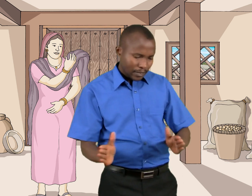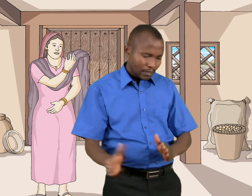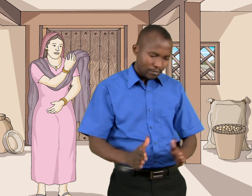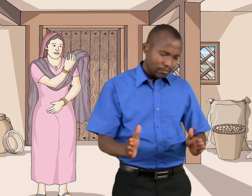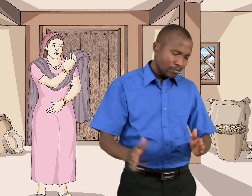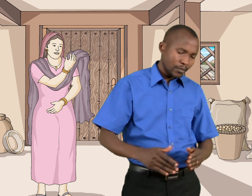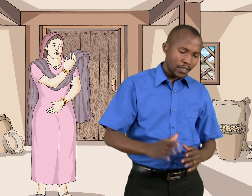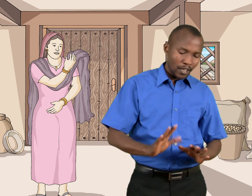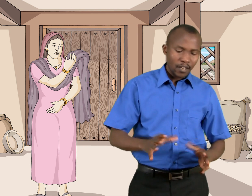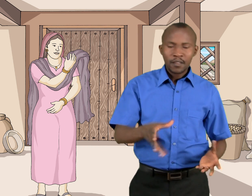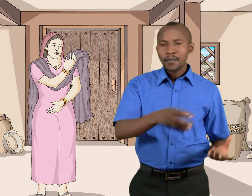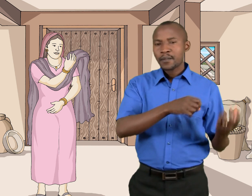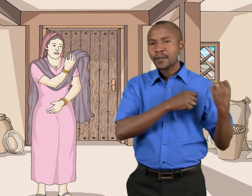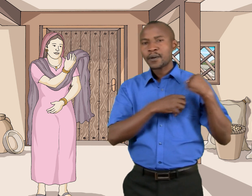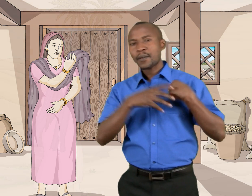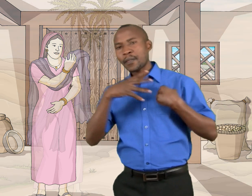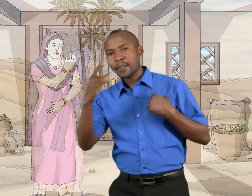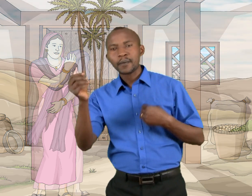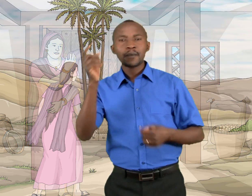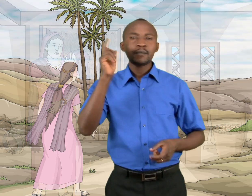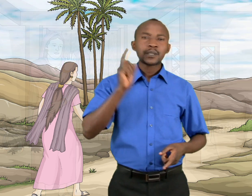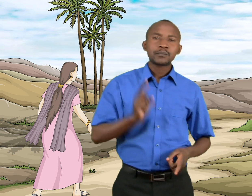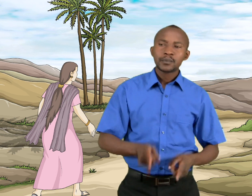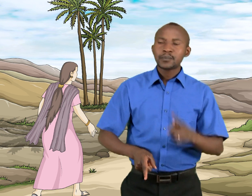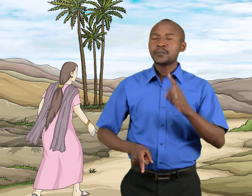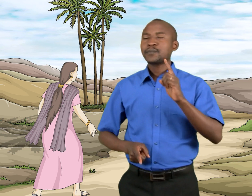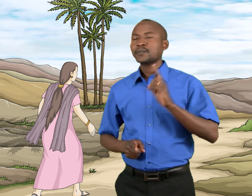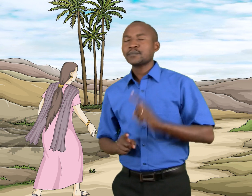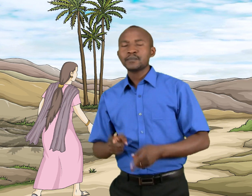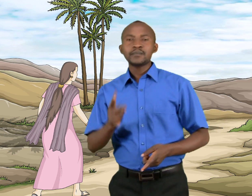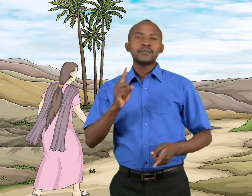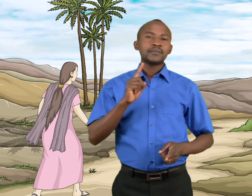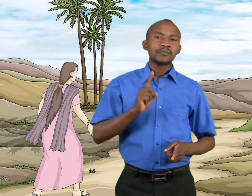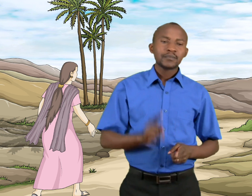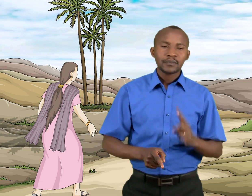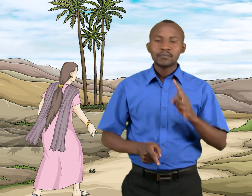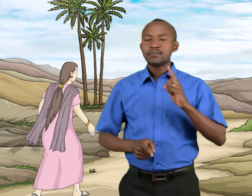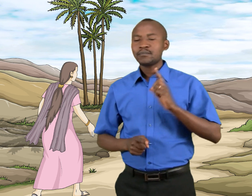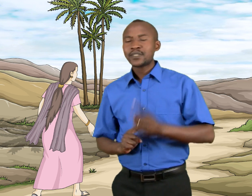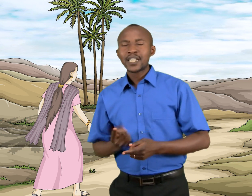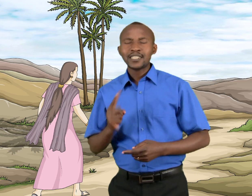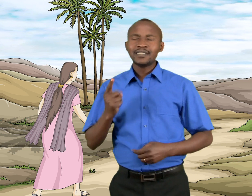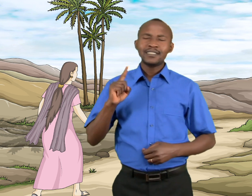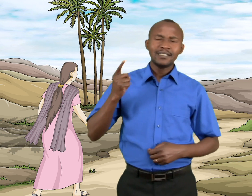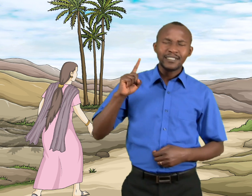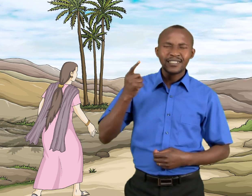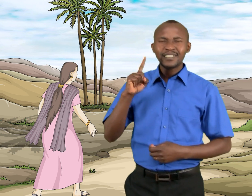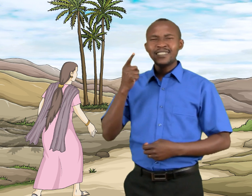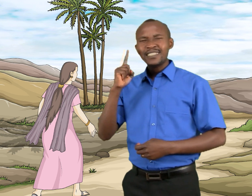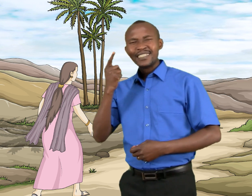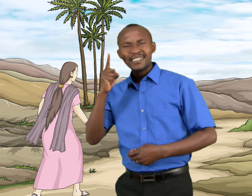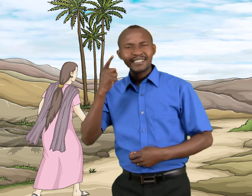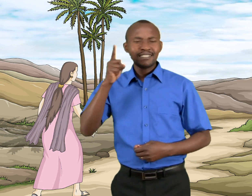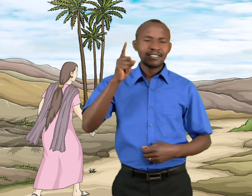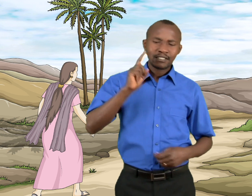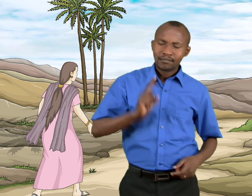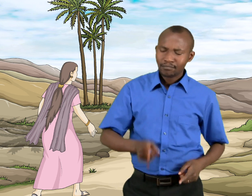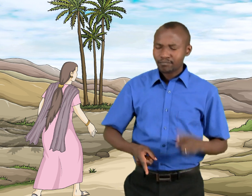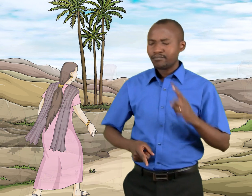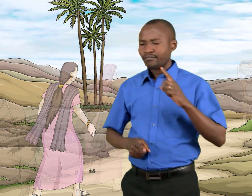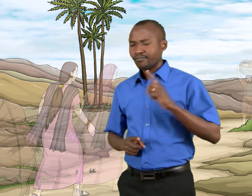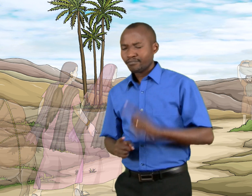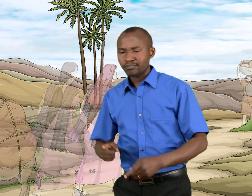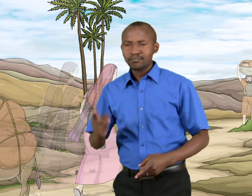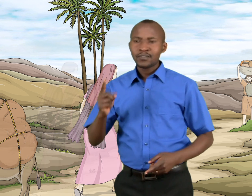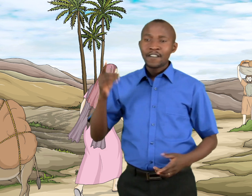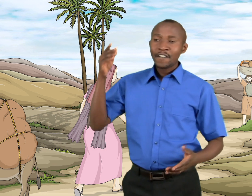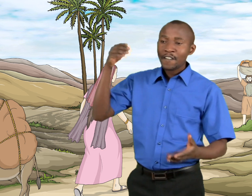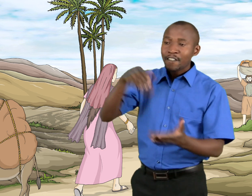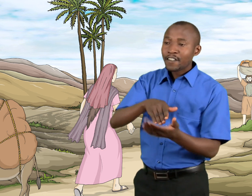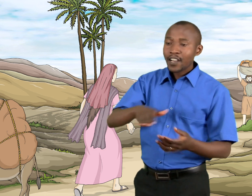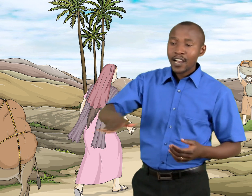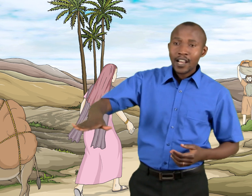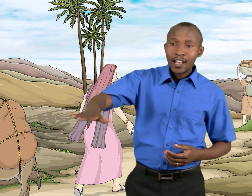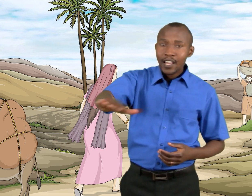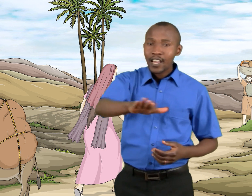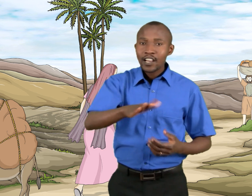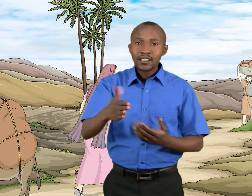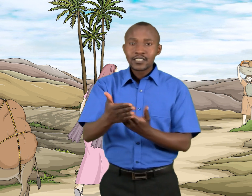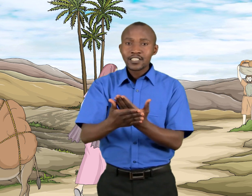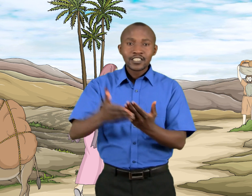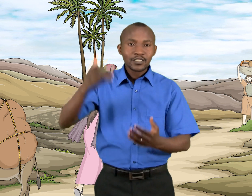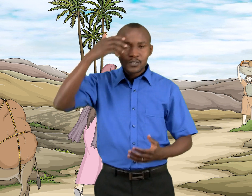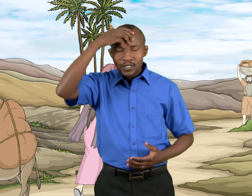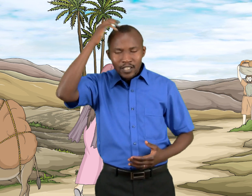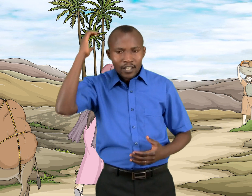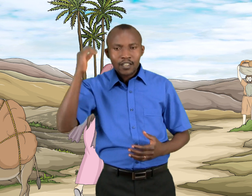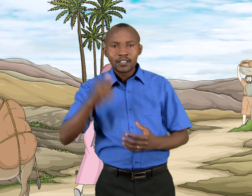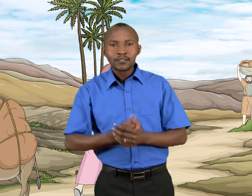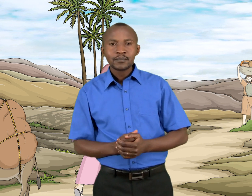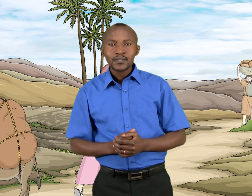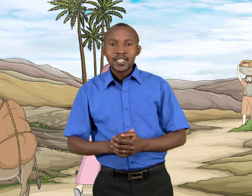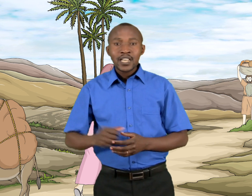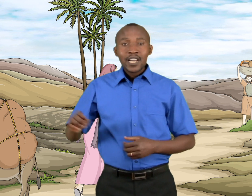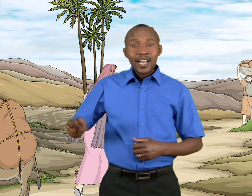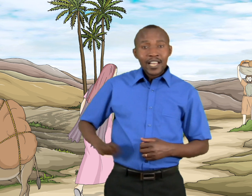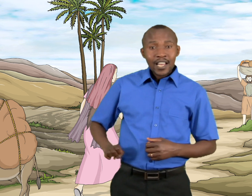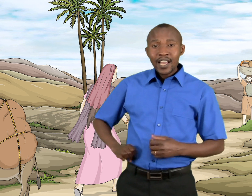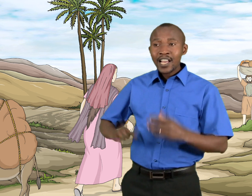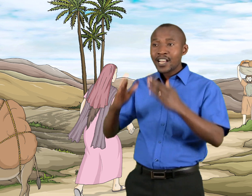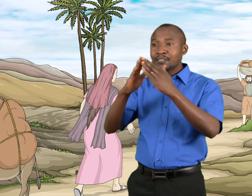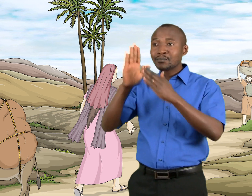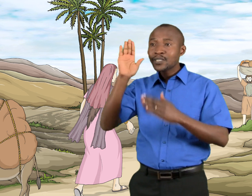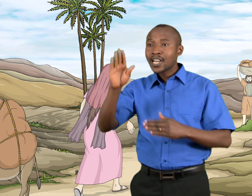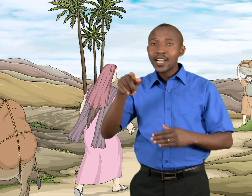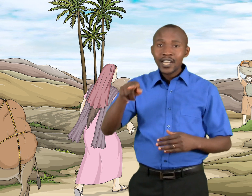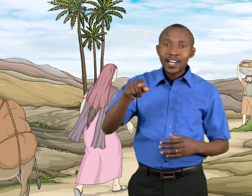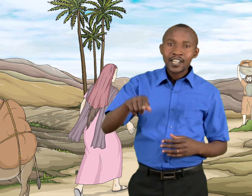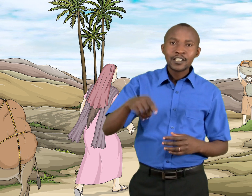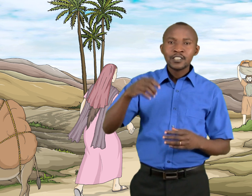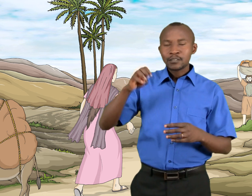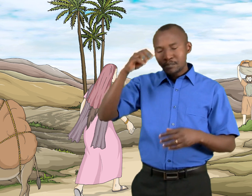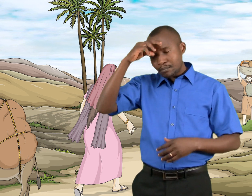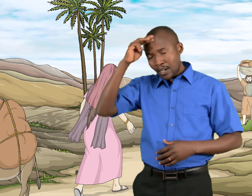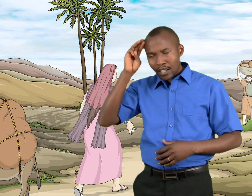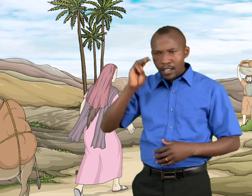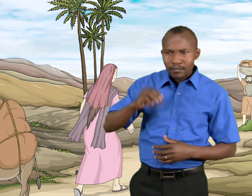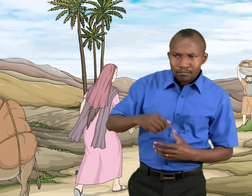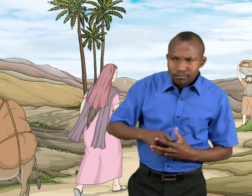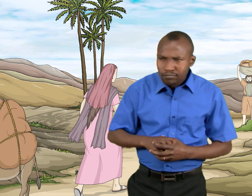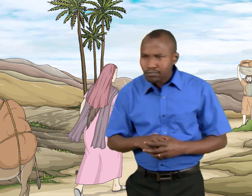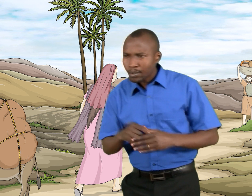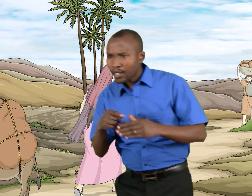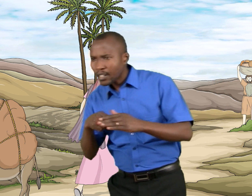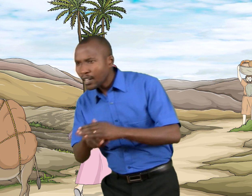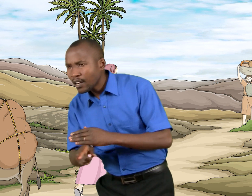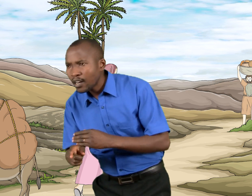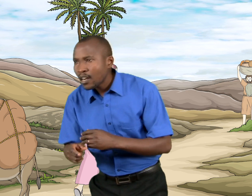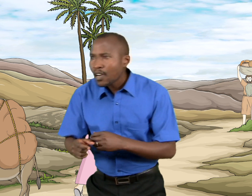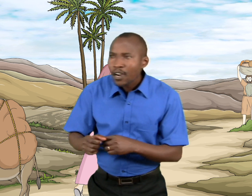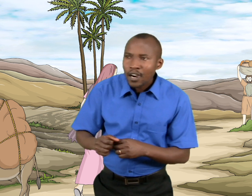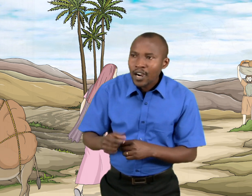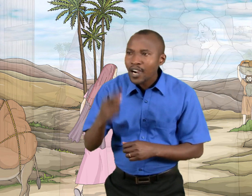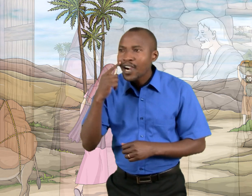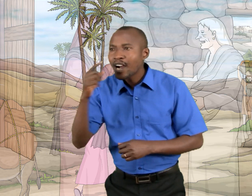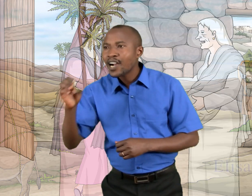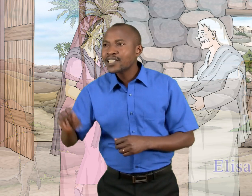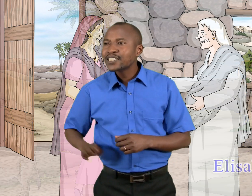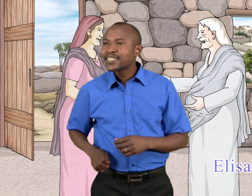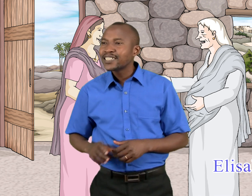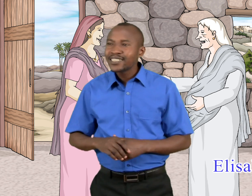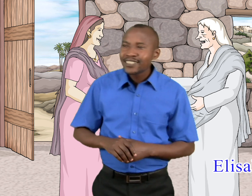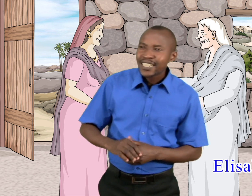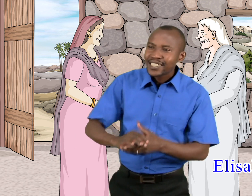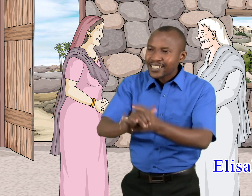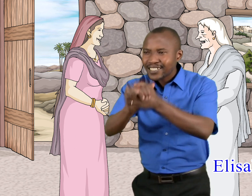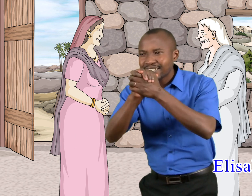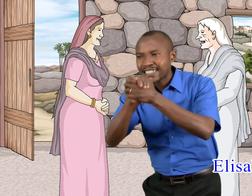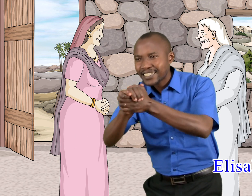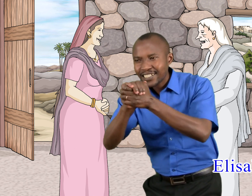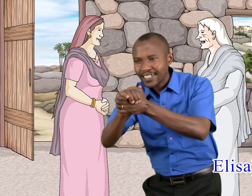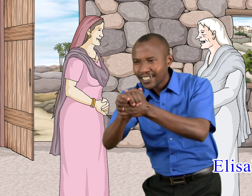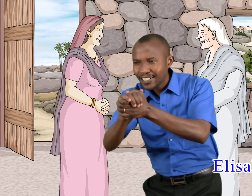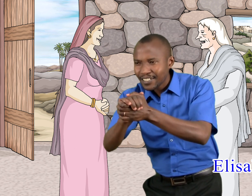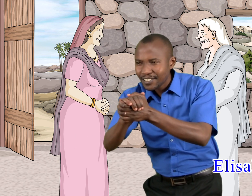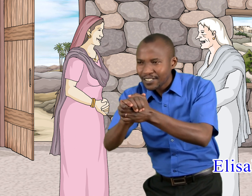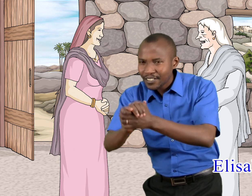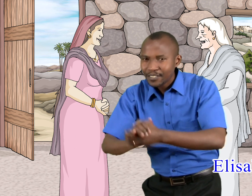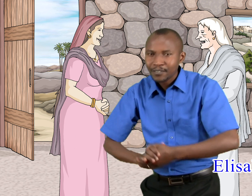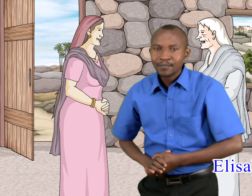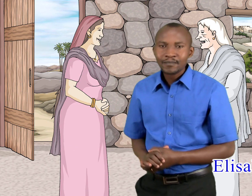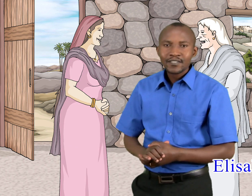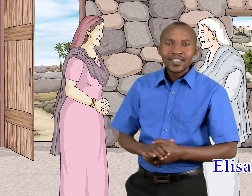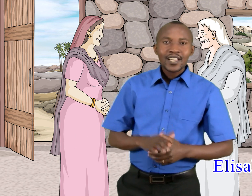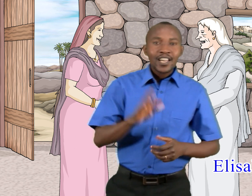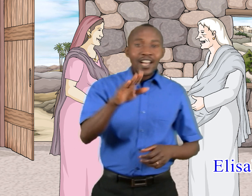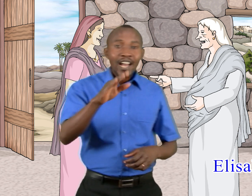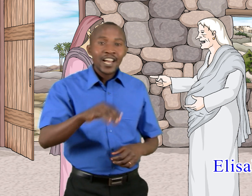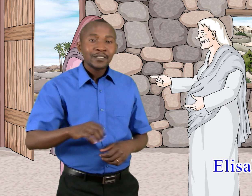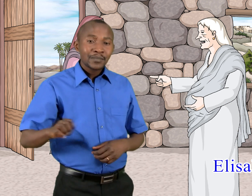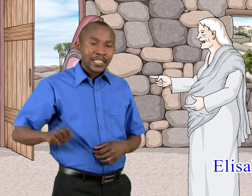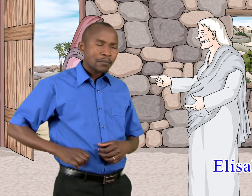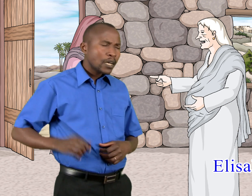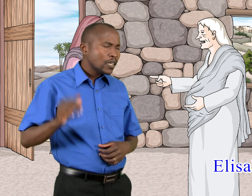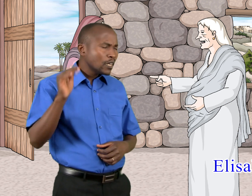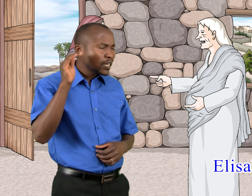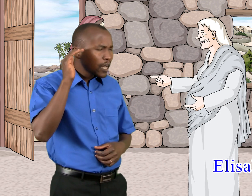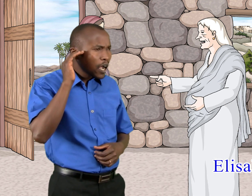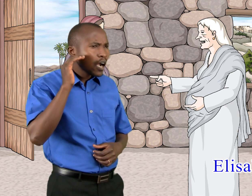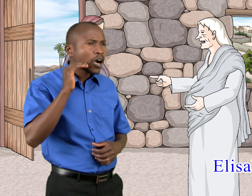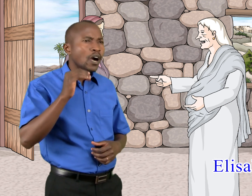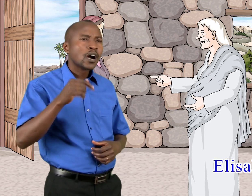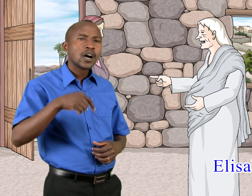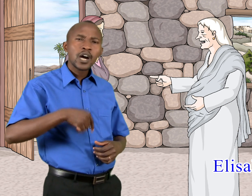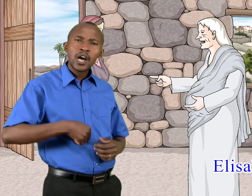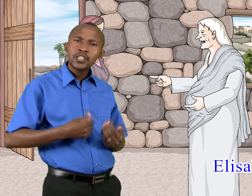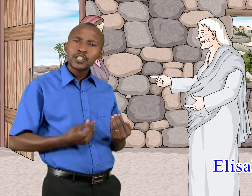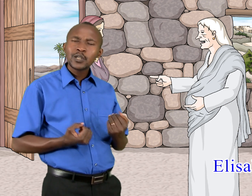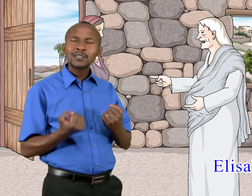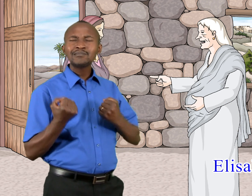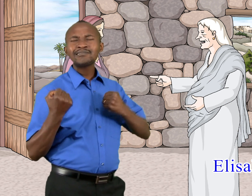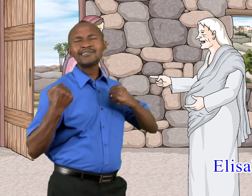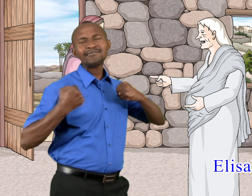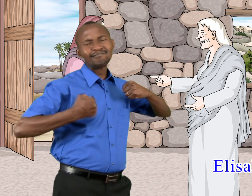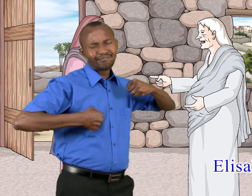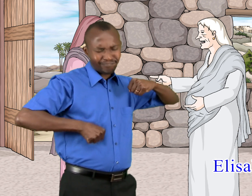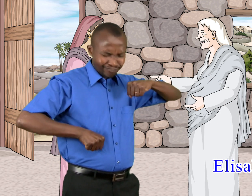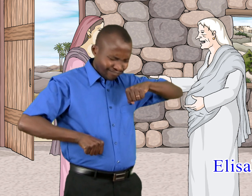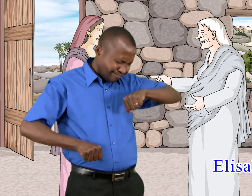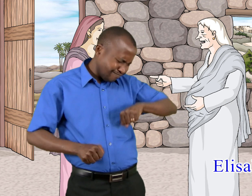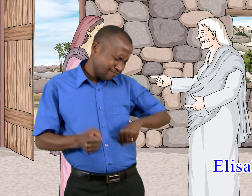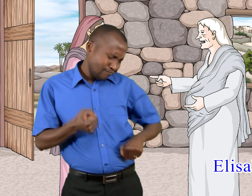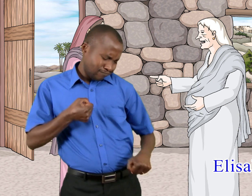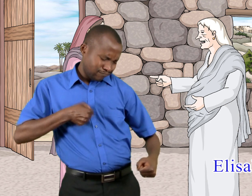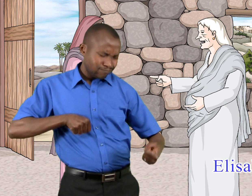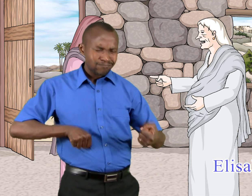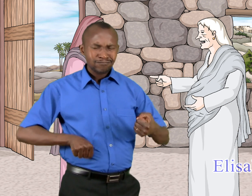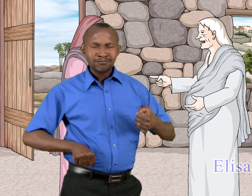In those days Mary got ready and hurried to a town in the hill country of Judah, where she entered the home of Zechariah and greeted Elizabeth.